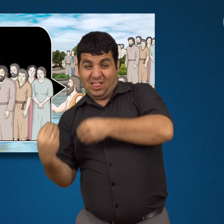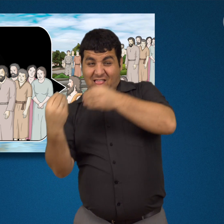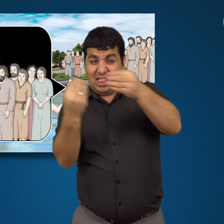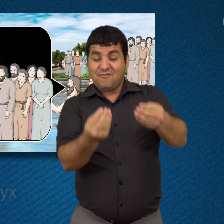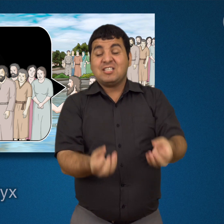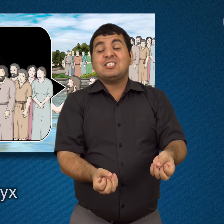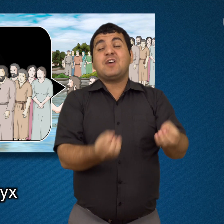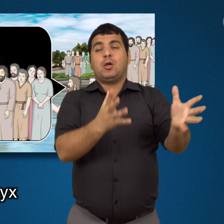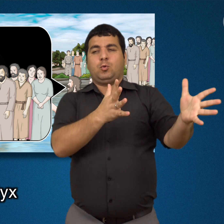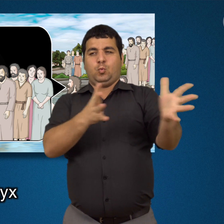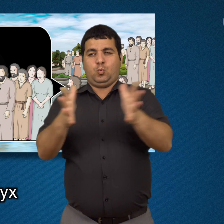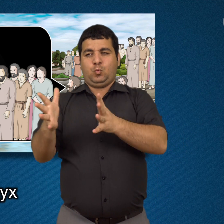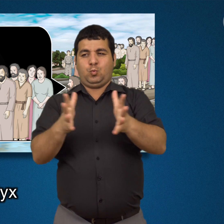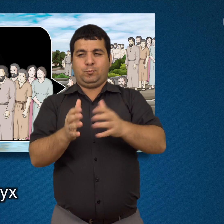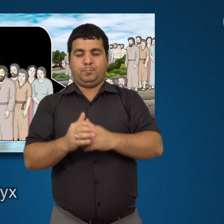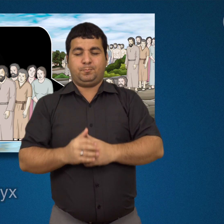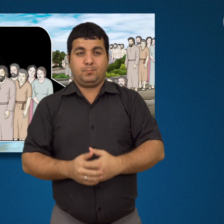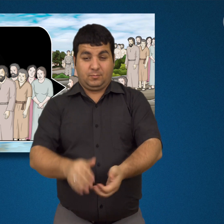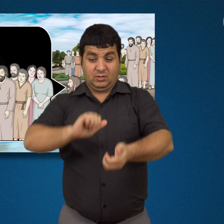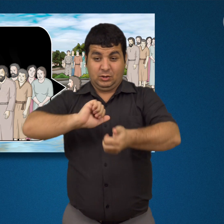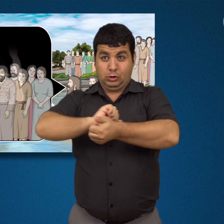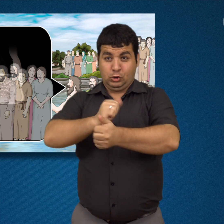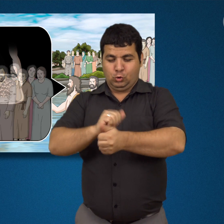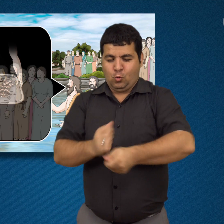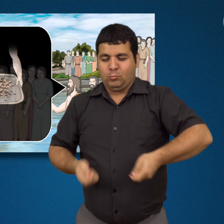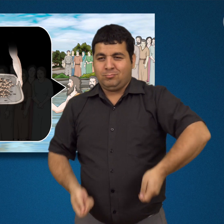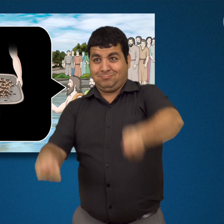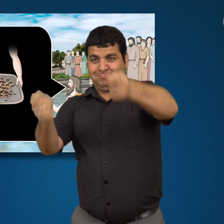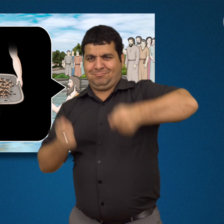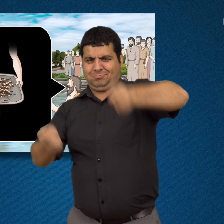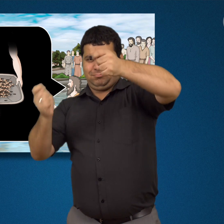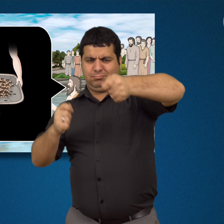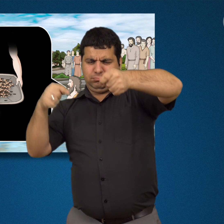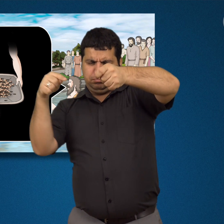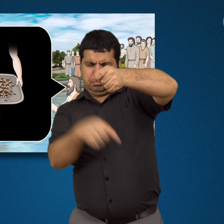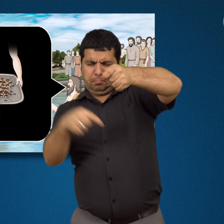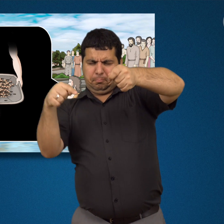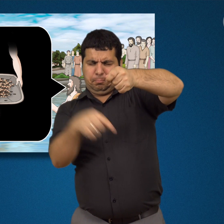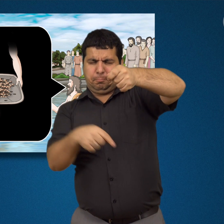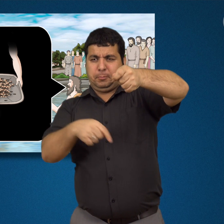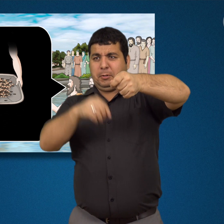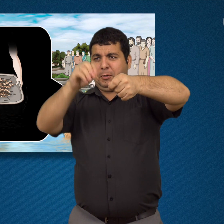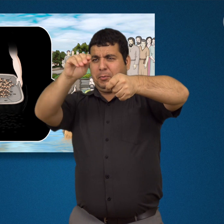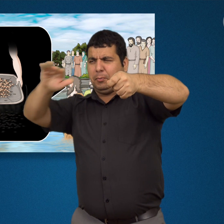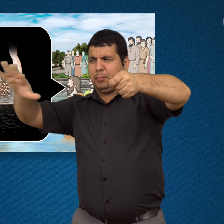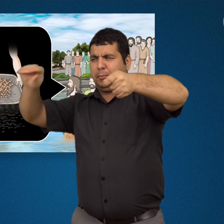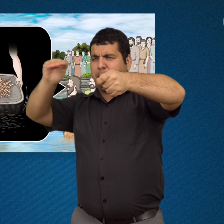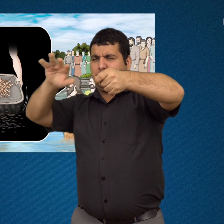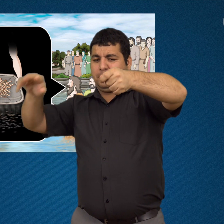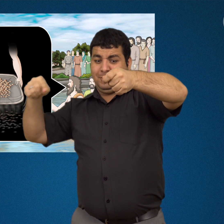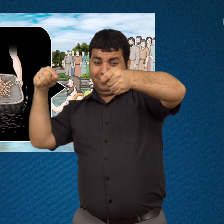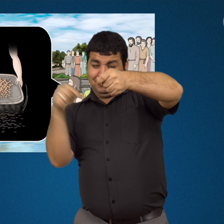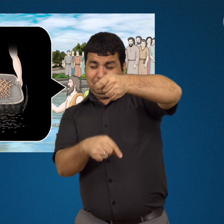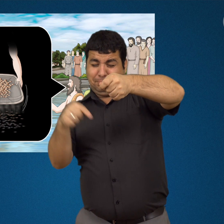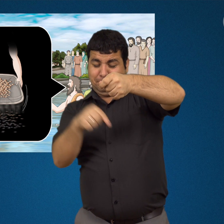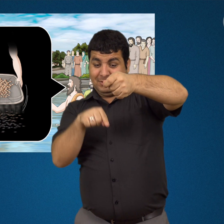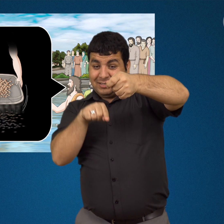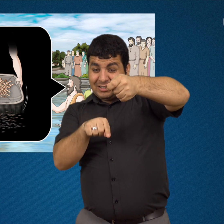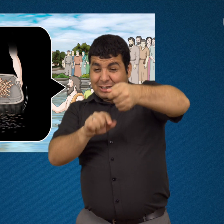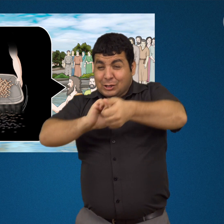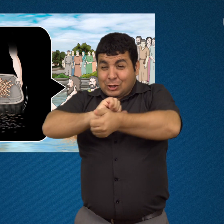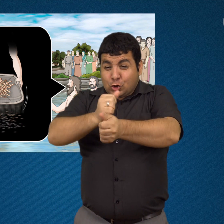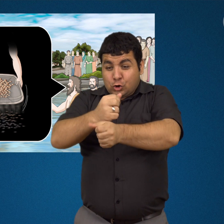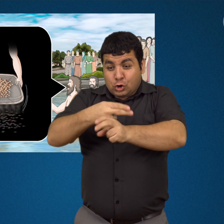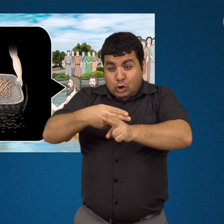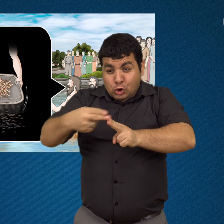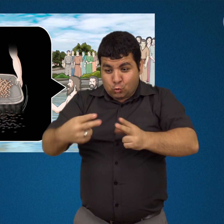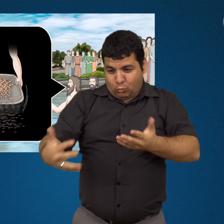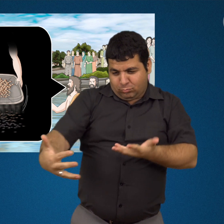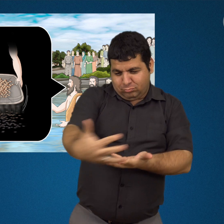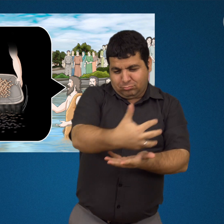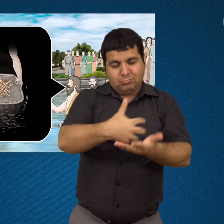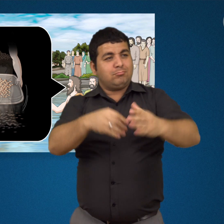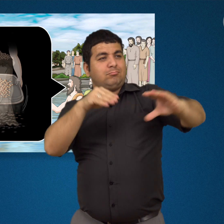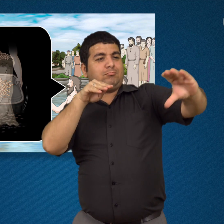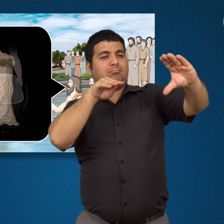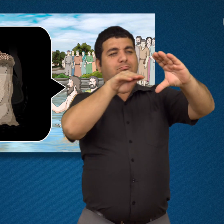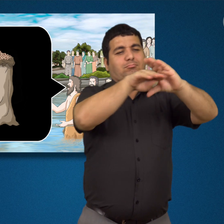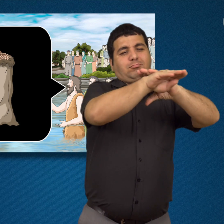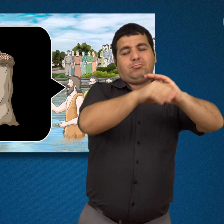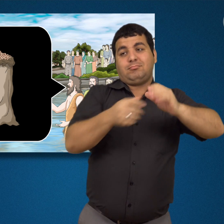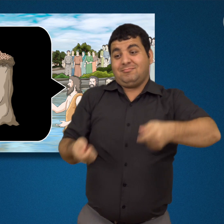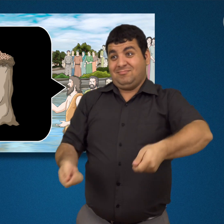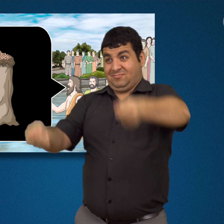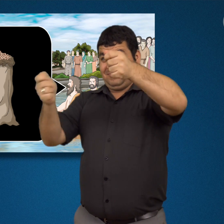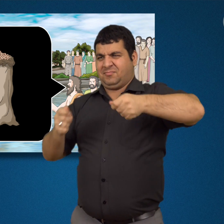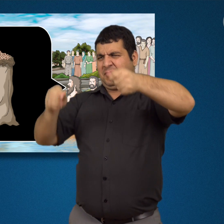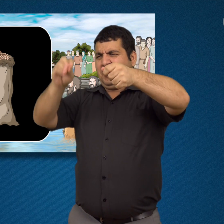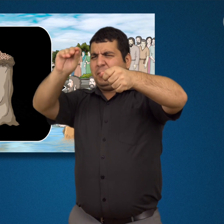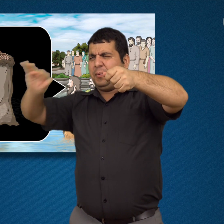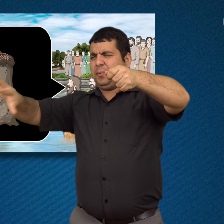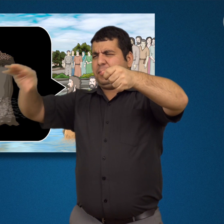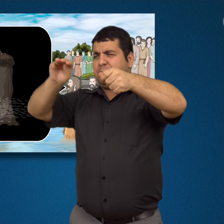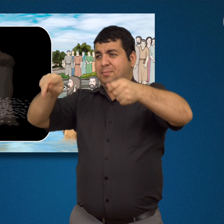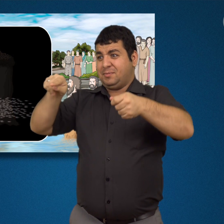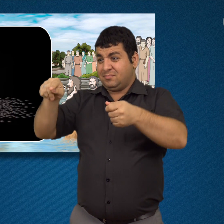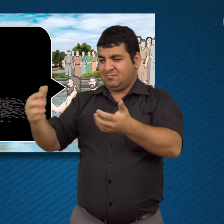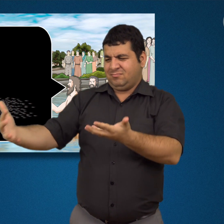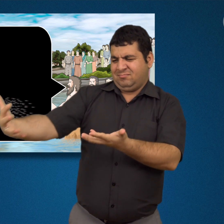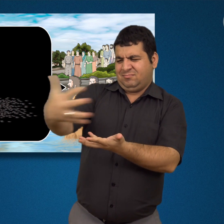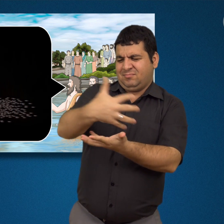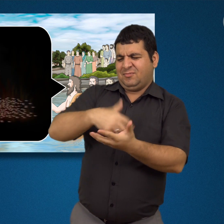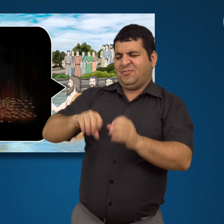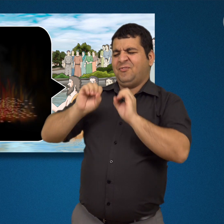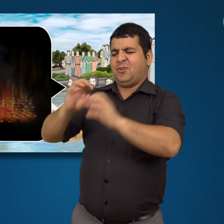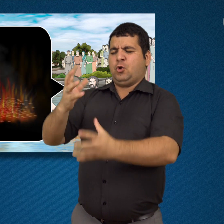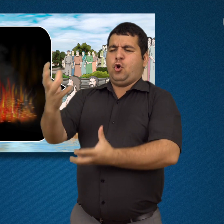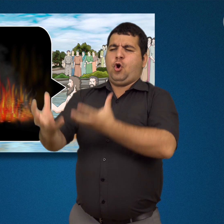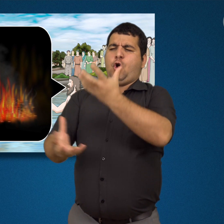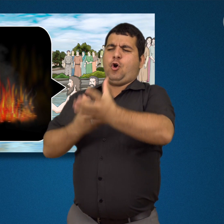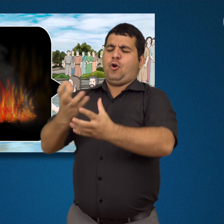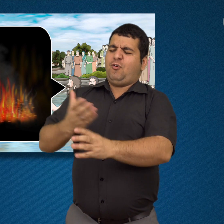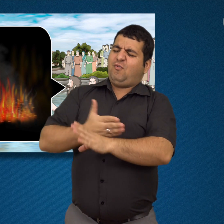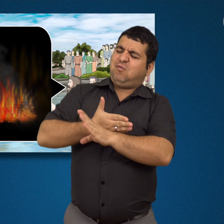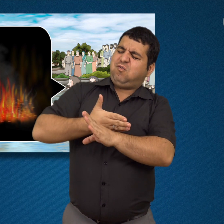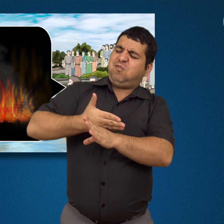His winnowing fork is in His hand to clear His threshing floor and to gather His wheat into the barn;